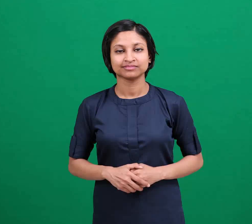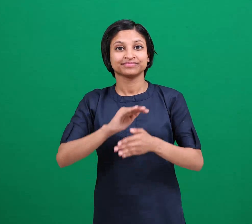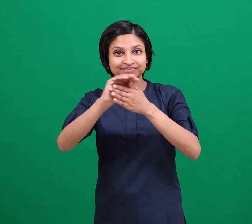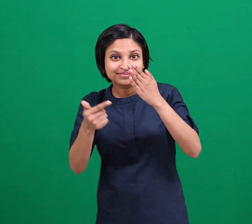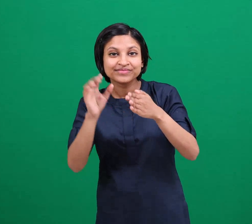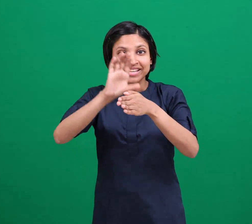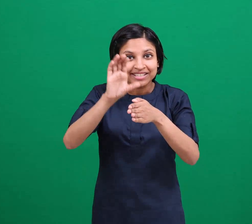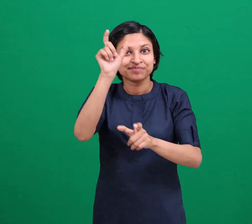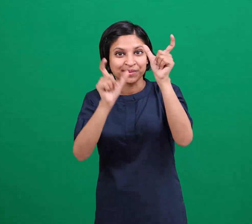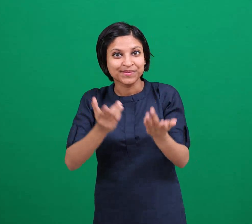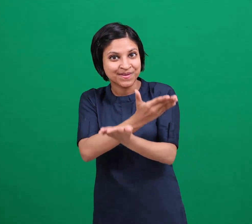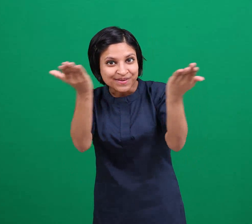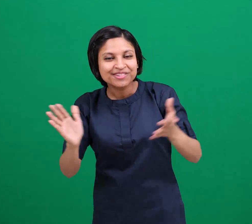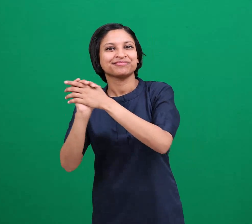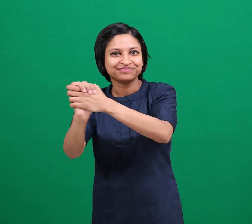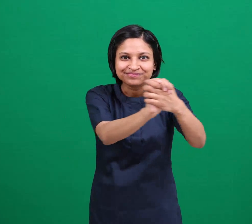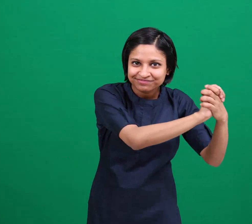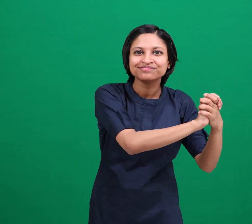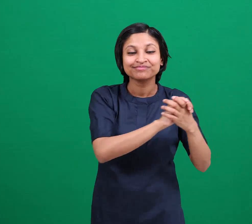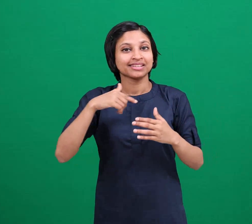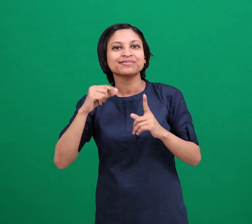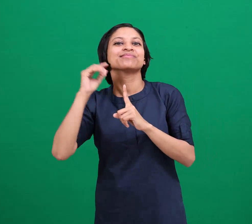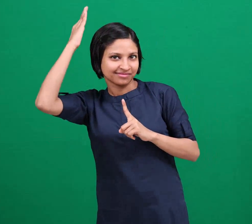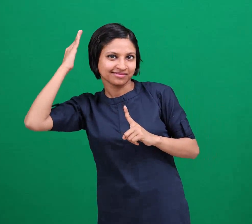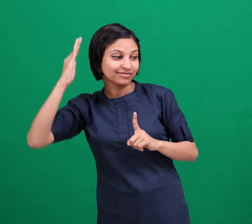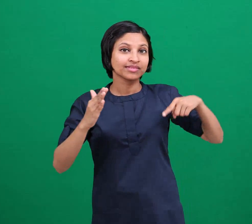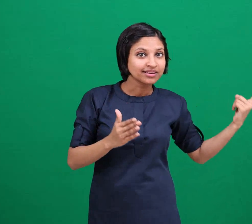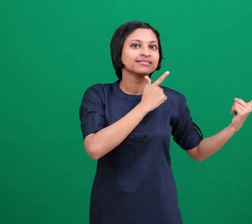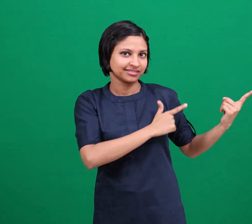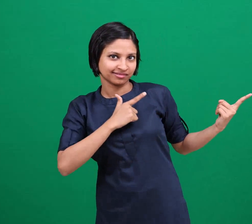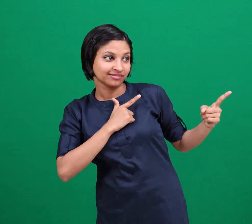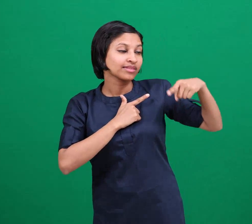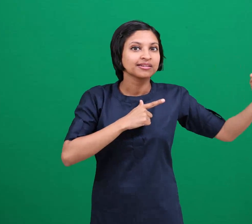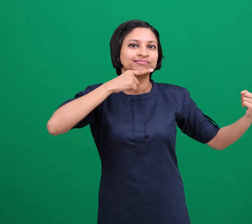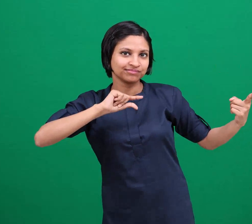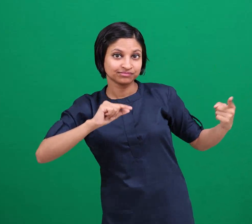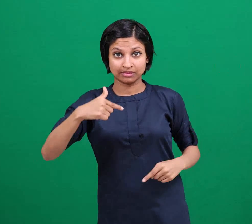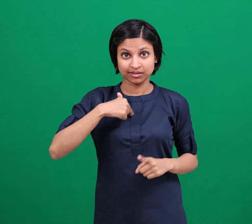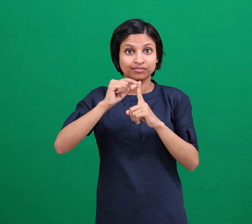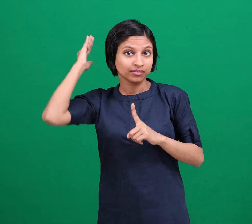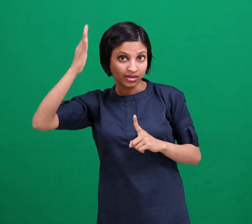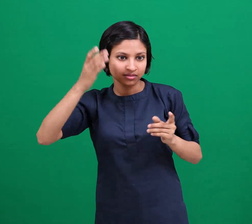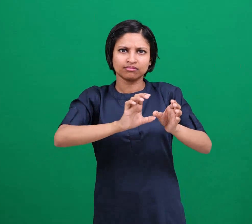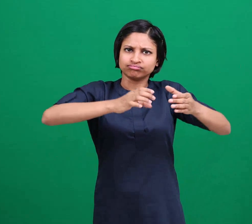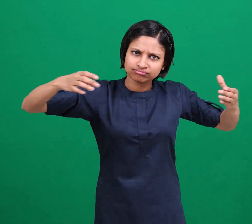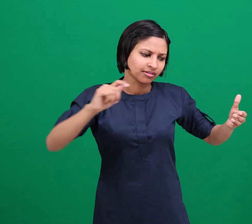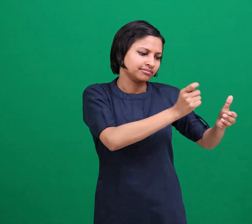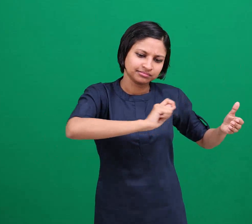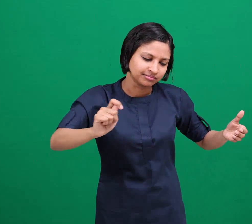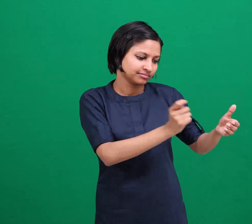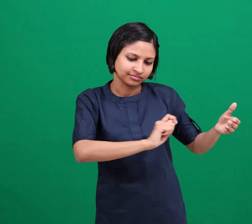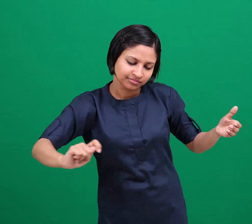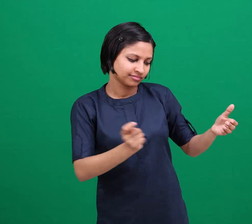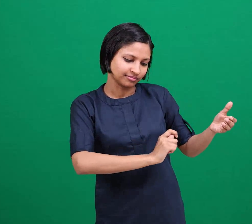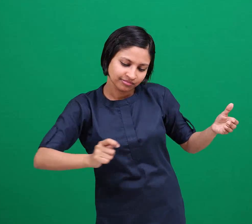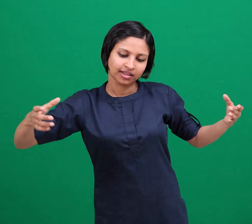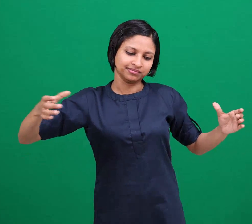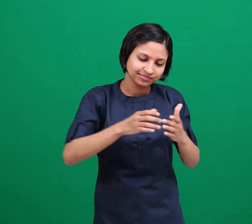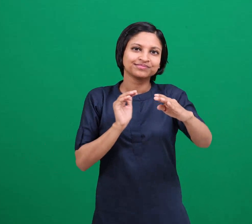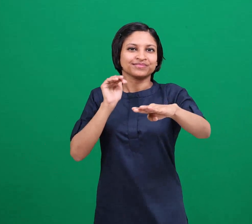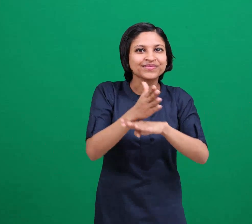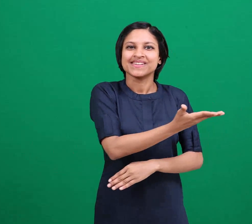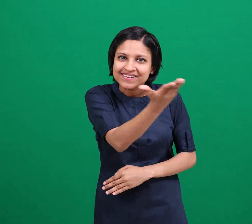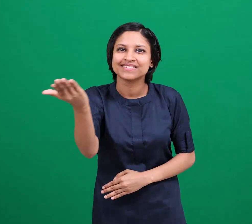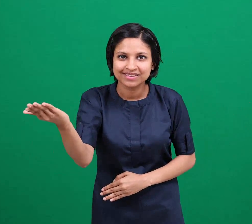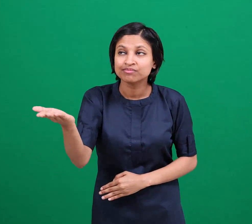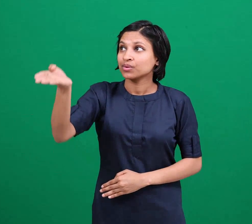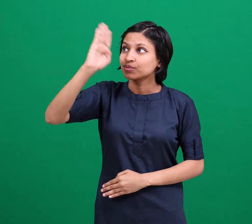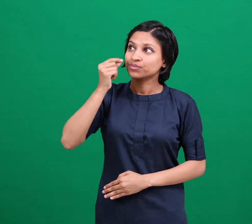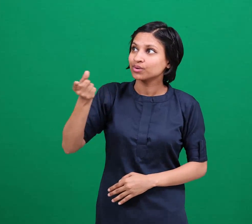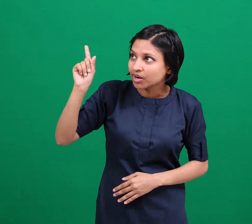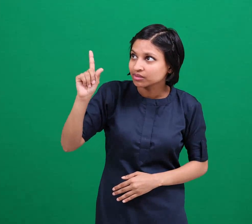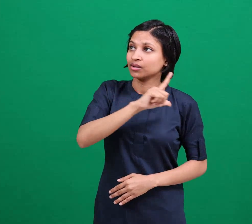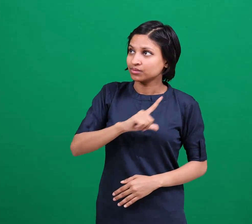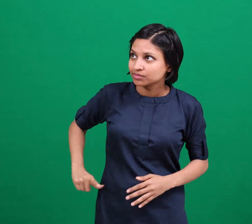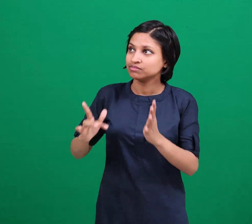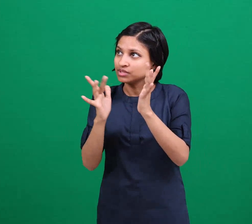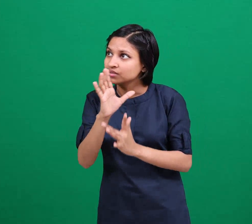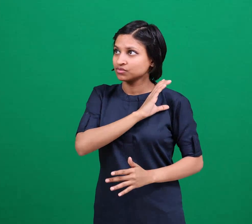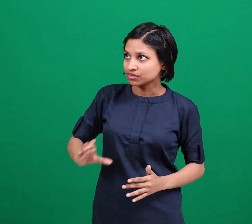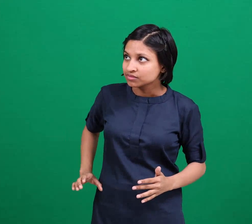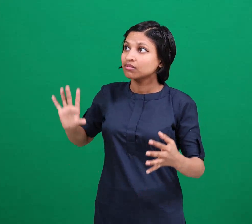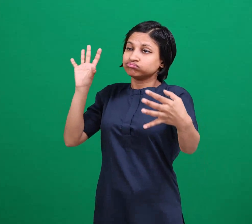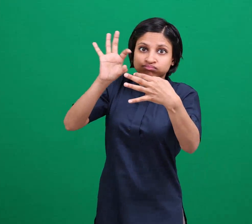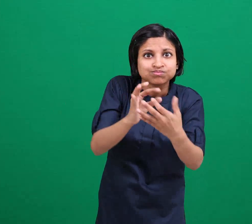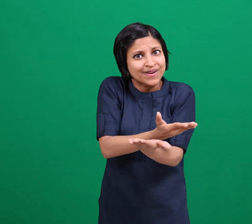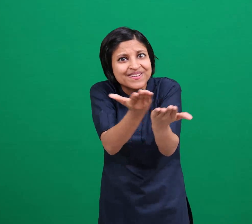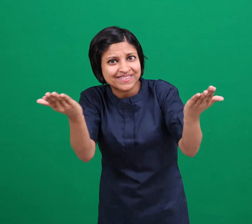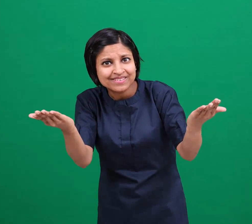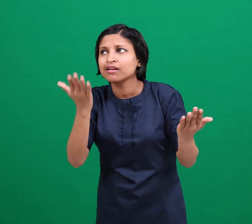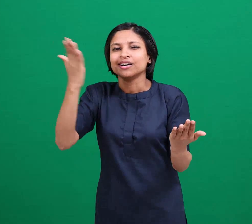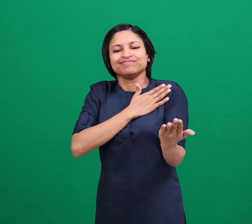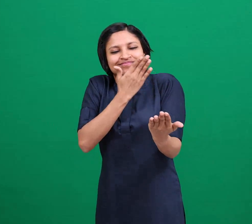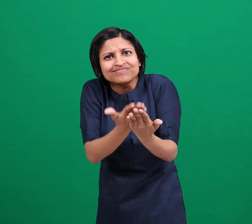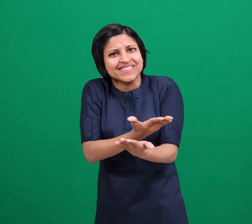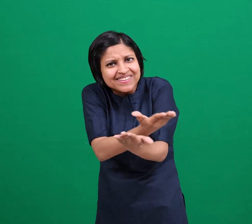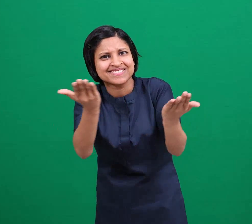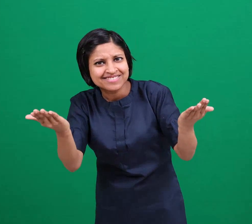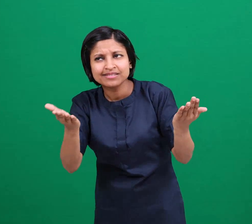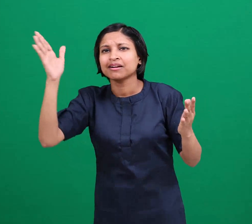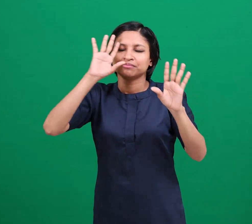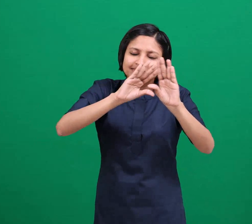Paul, Silvanus, and Timothy, To the church of the Thessalonians in God the Father and the Lord Jesus Christ: Grace and peace to you.